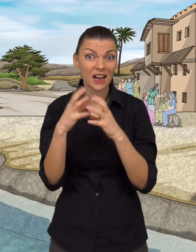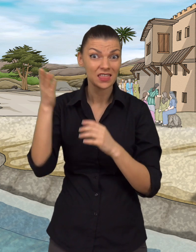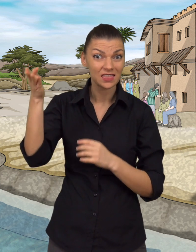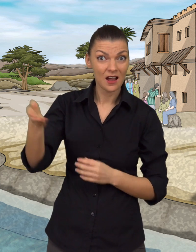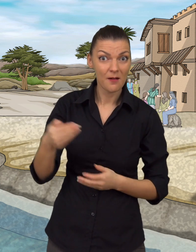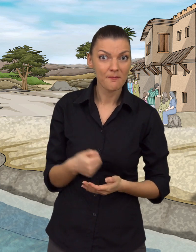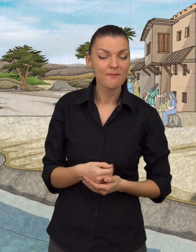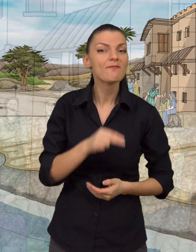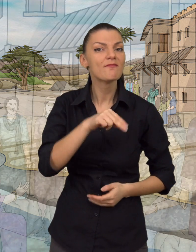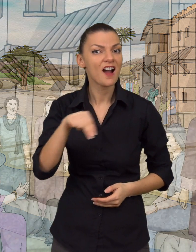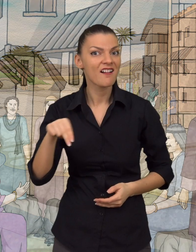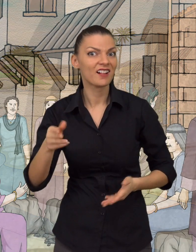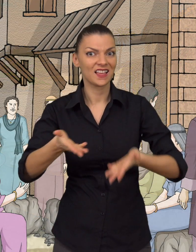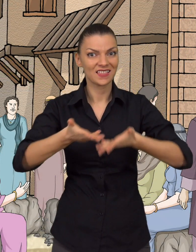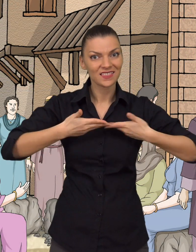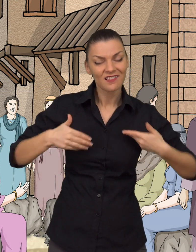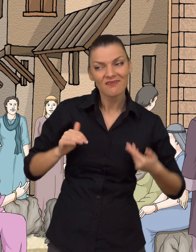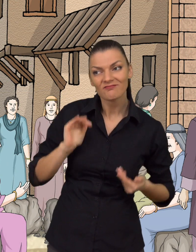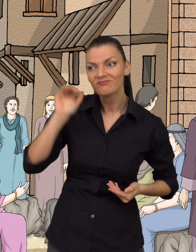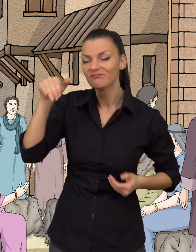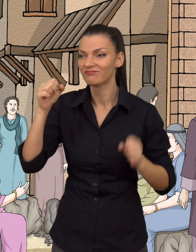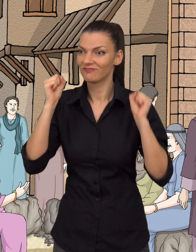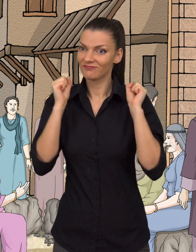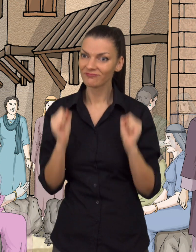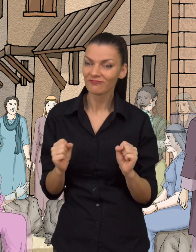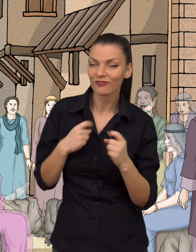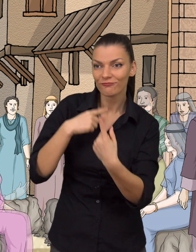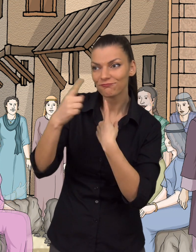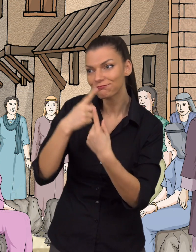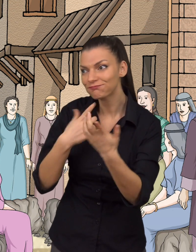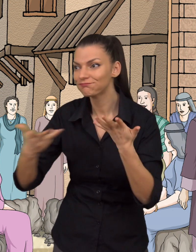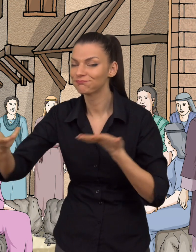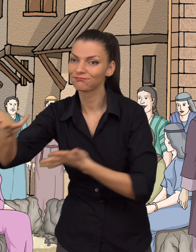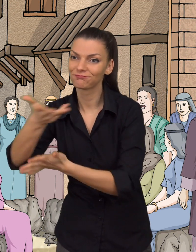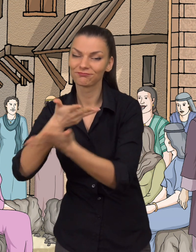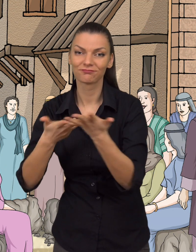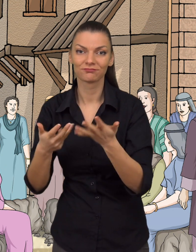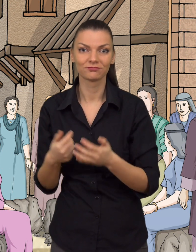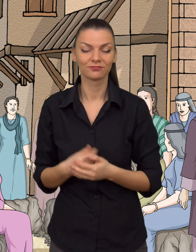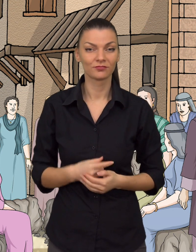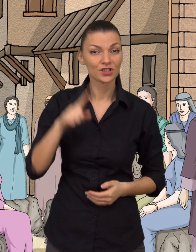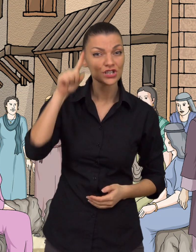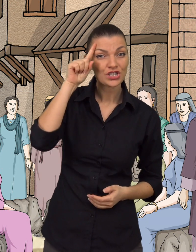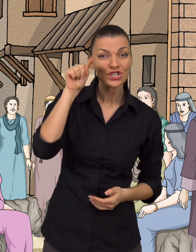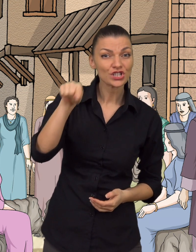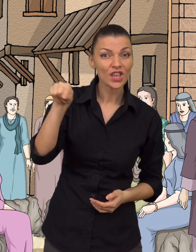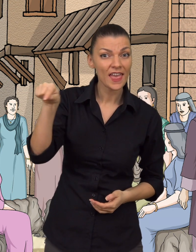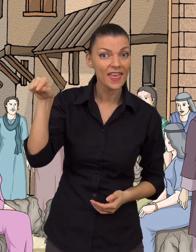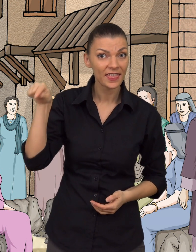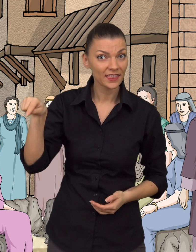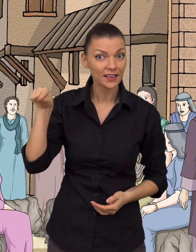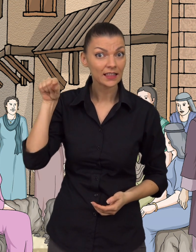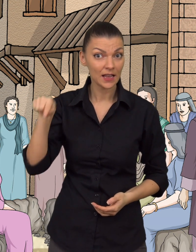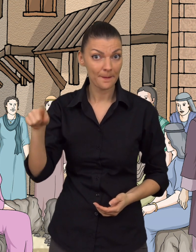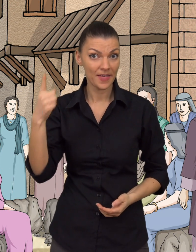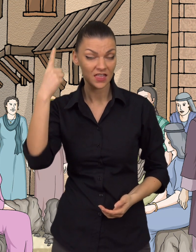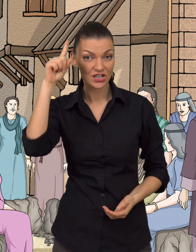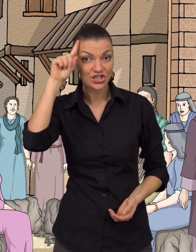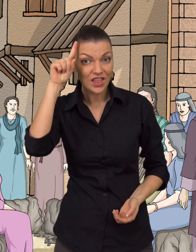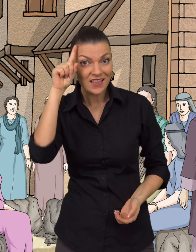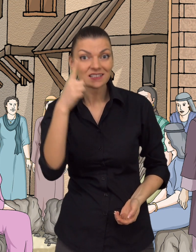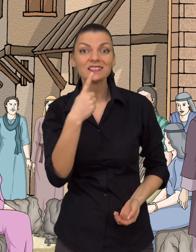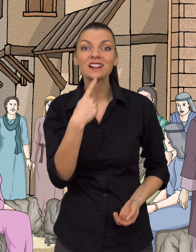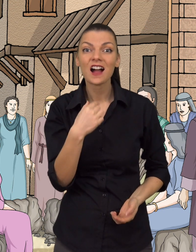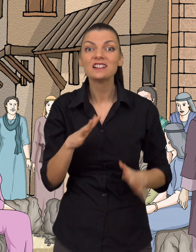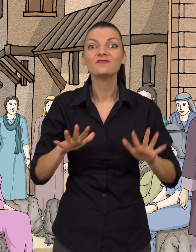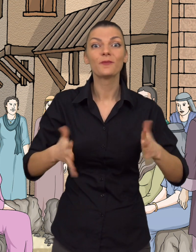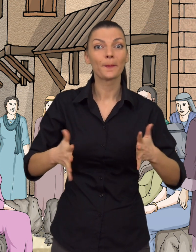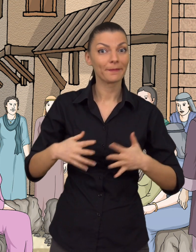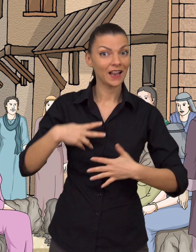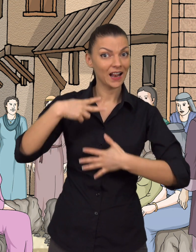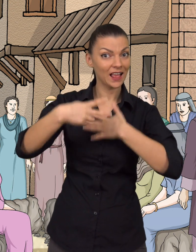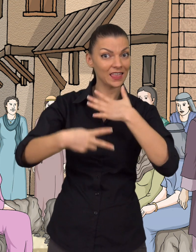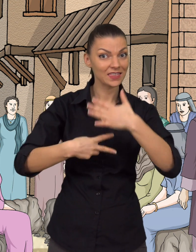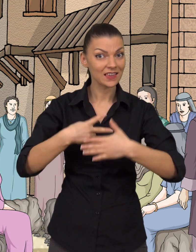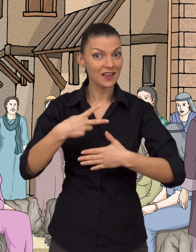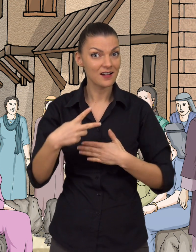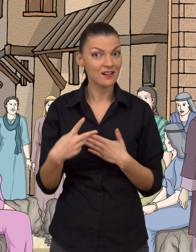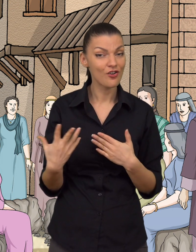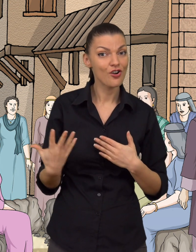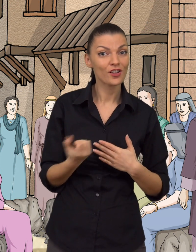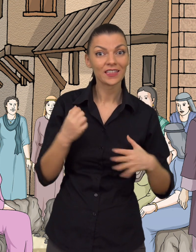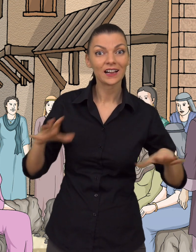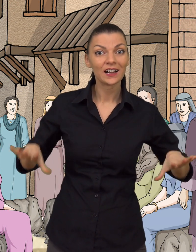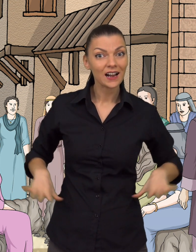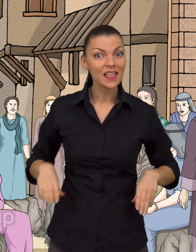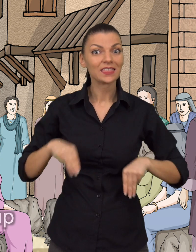After sitting down, we spoke to the women who had gathered there.